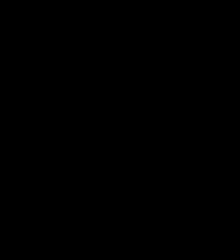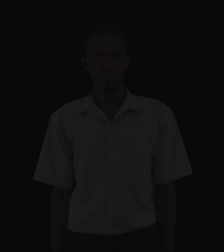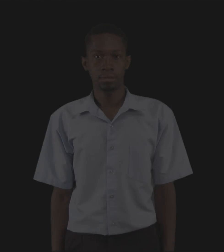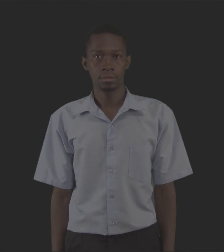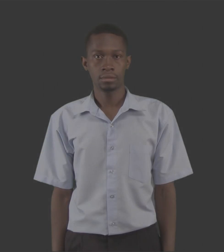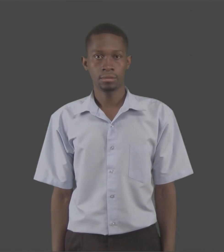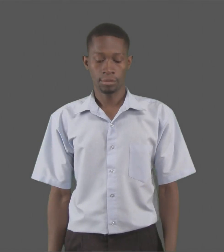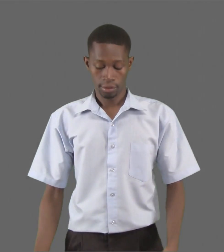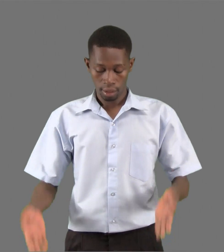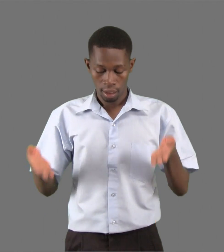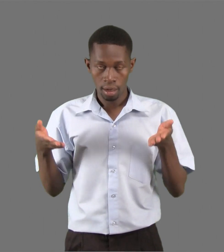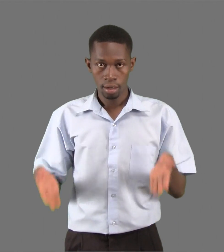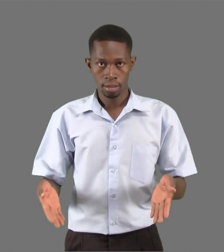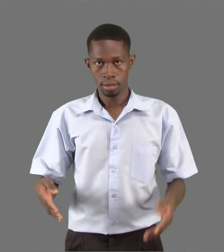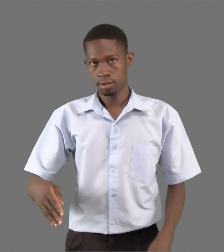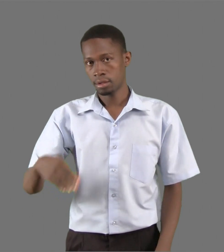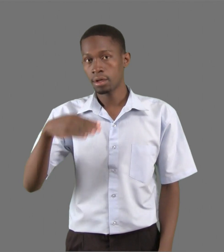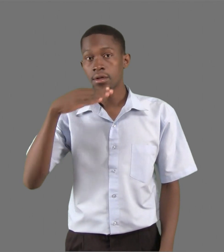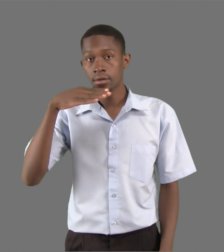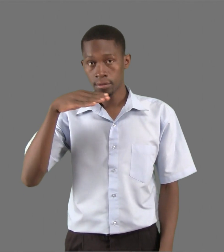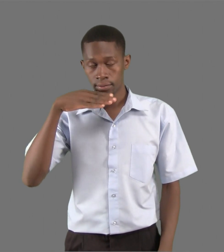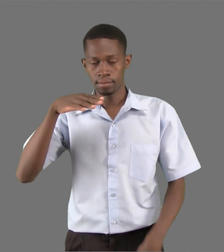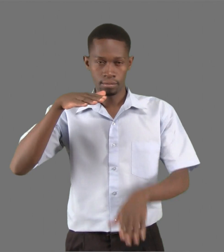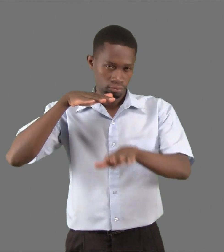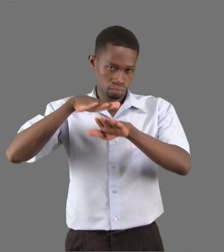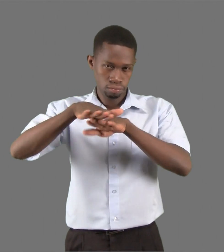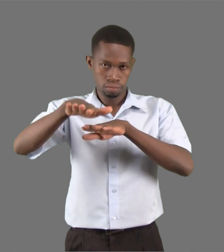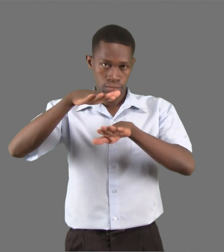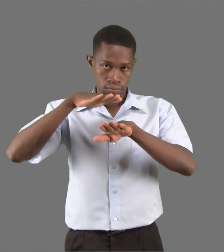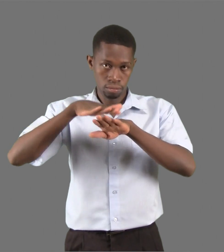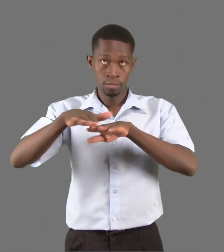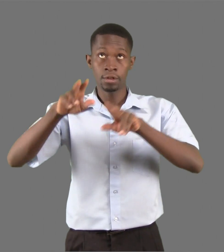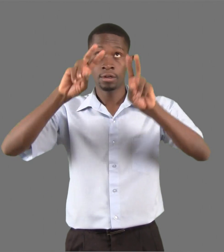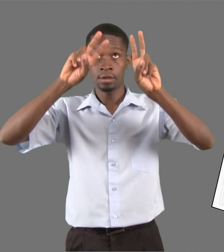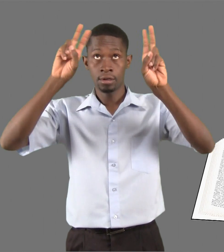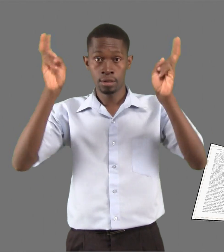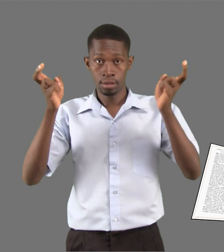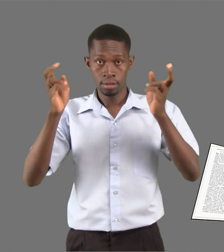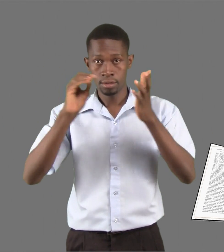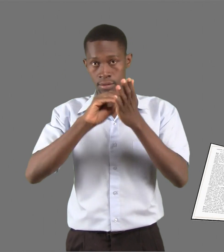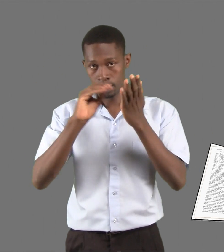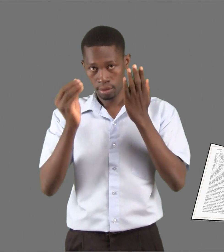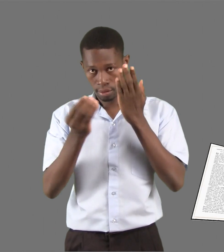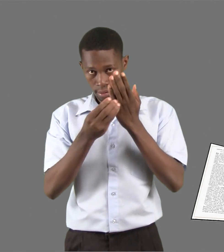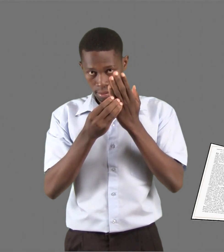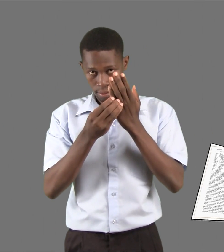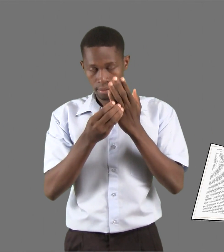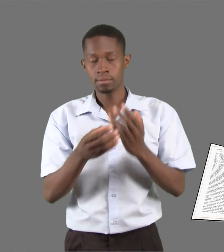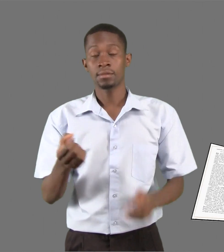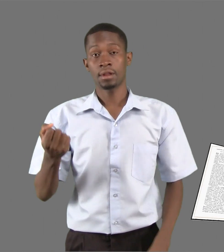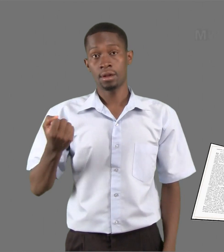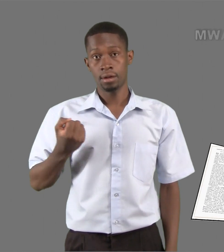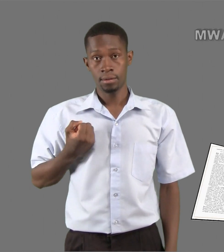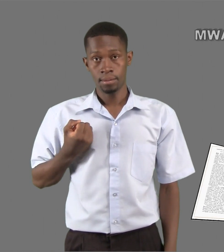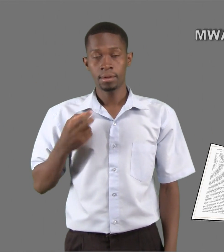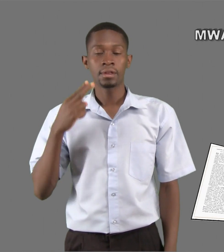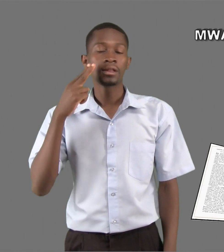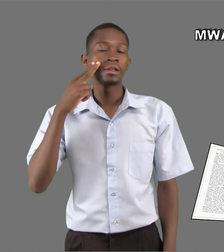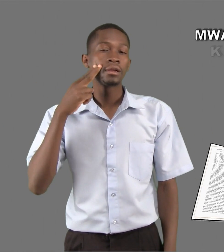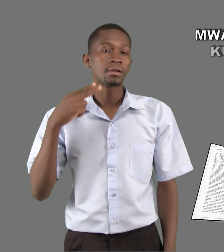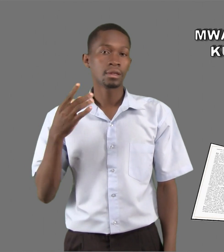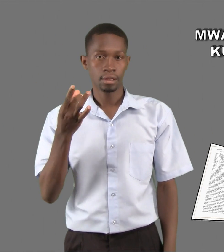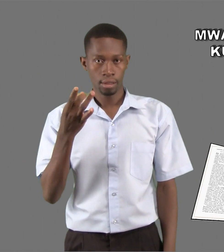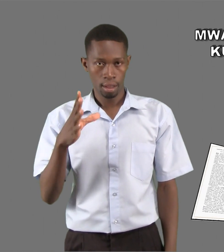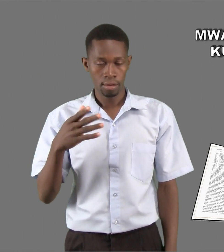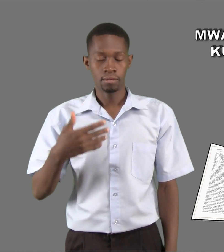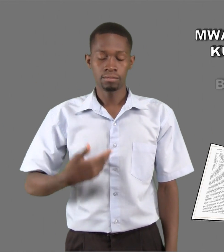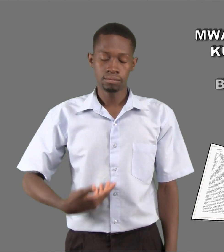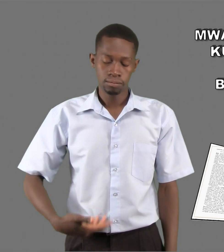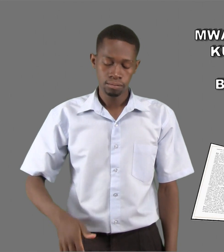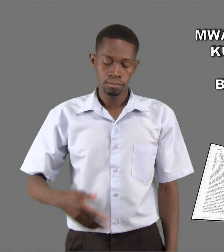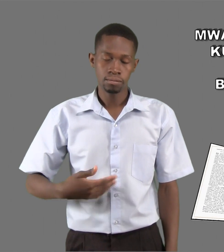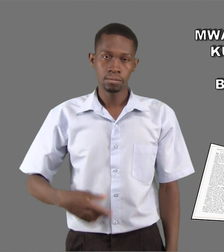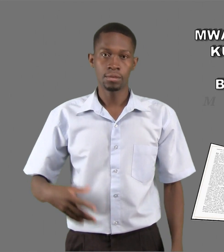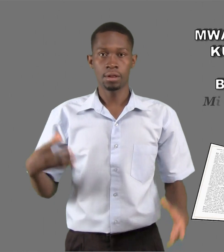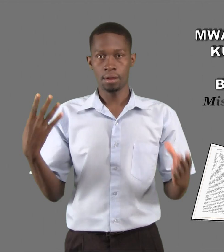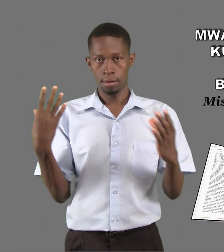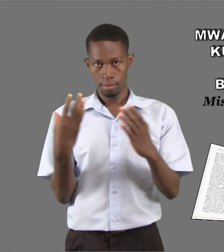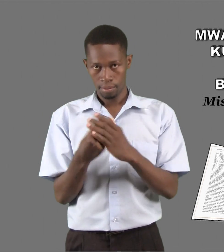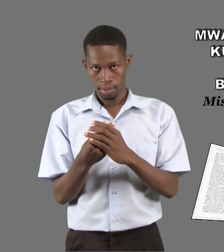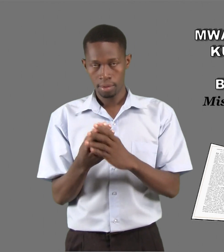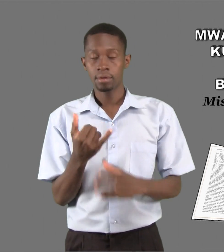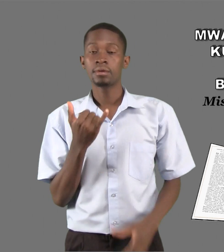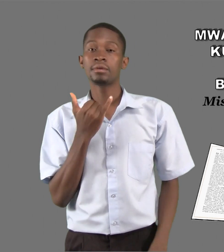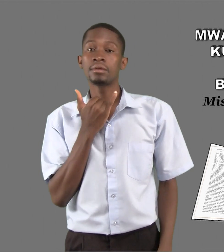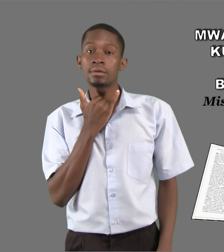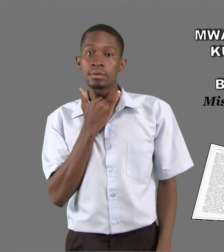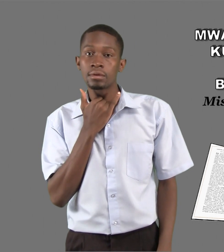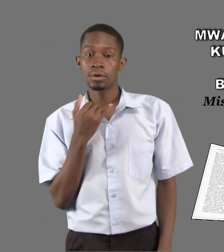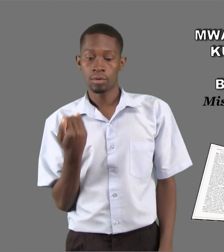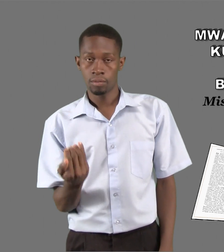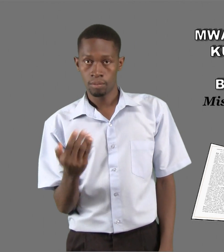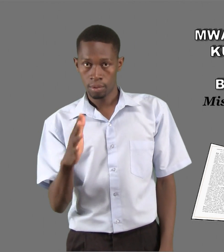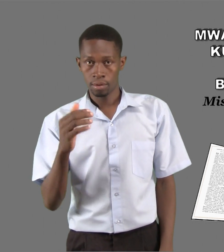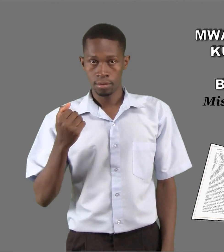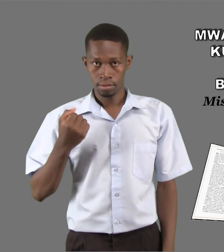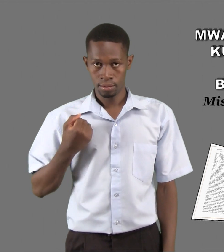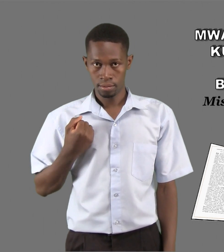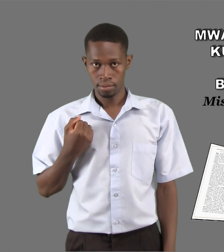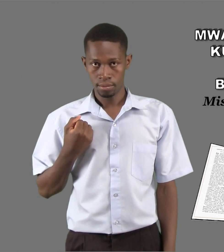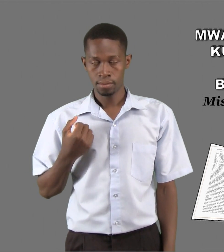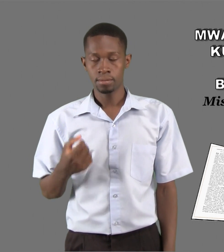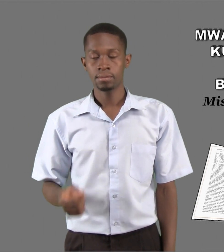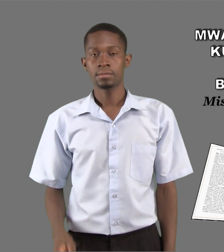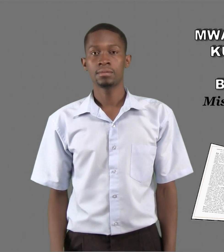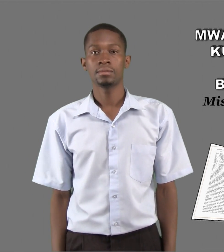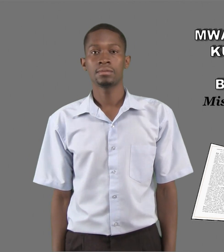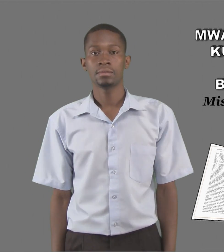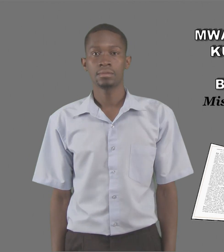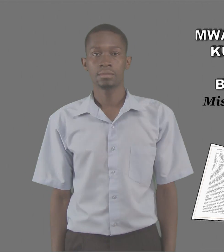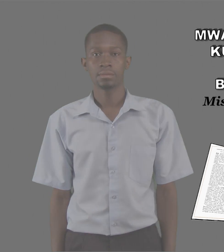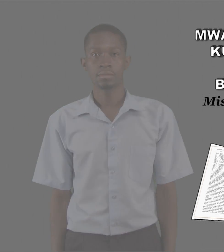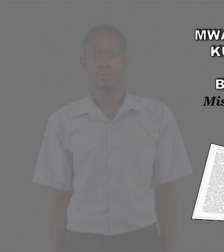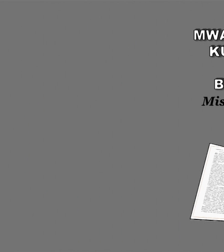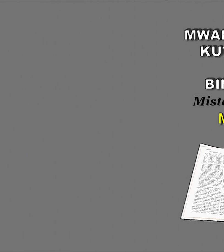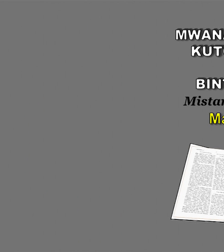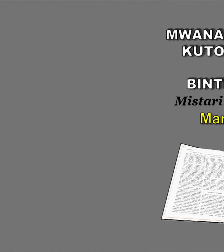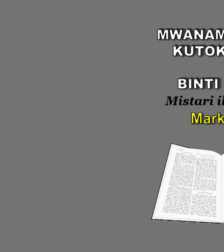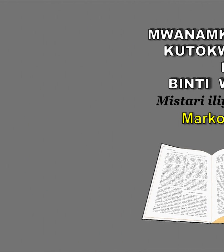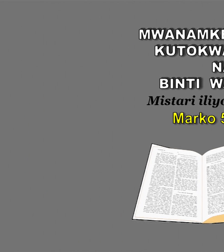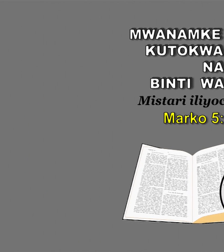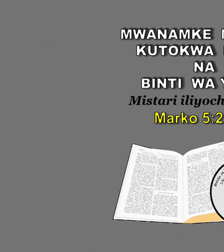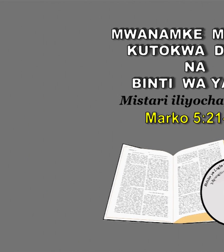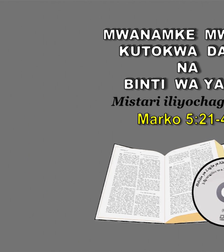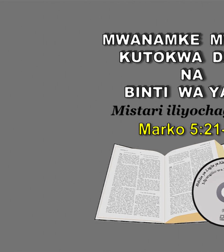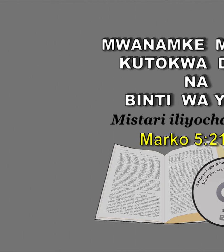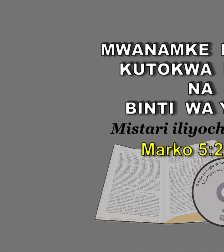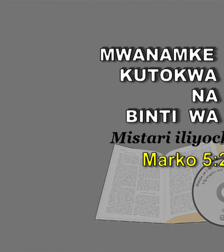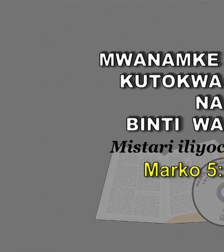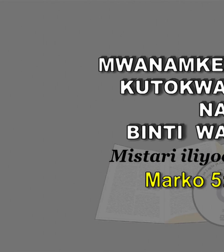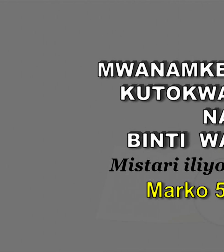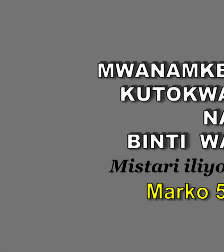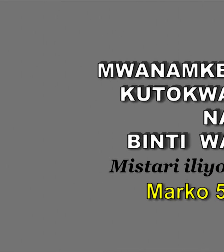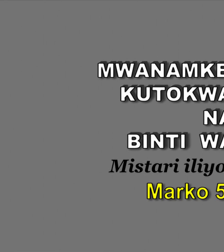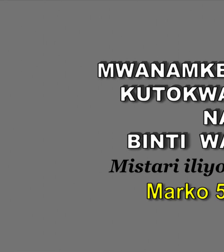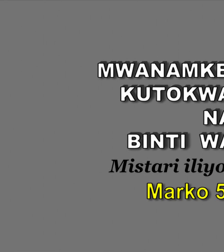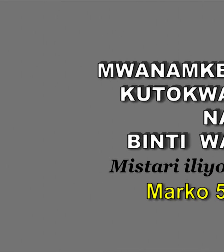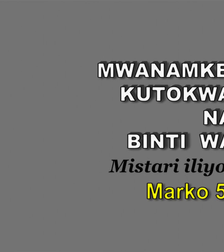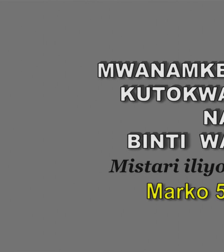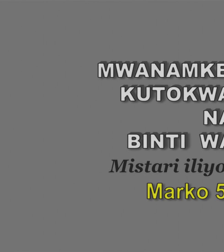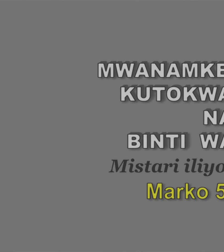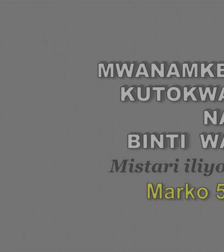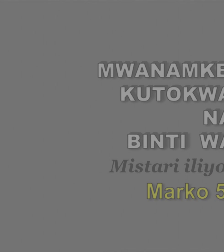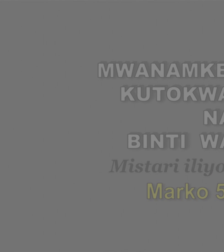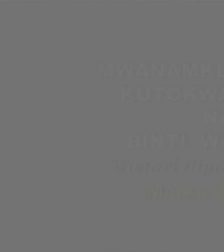Bleeding woman and Jairus' daughter